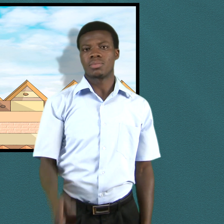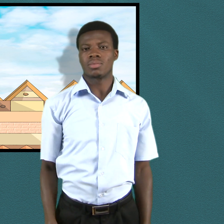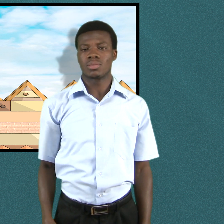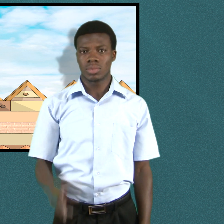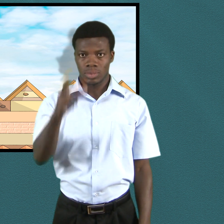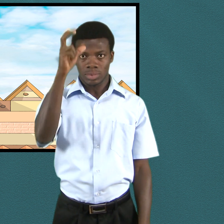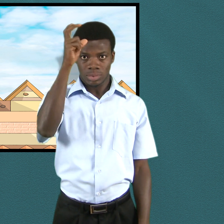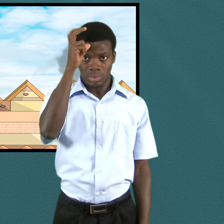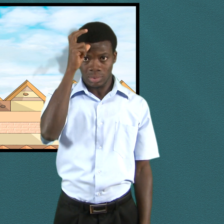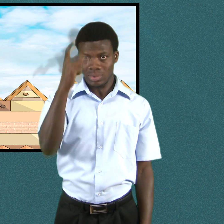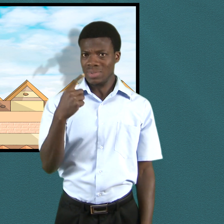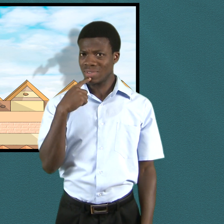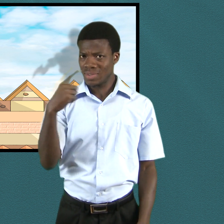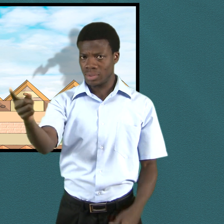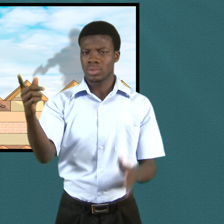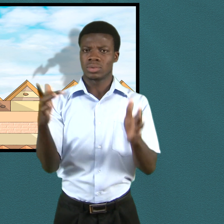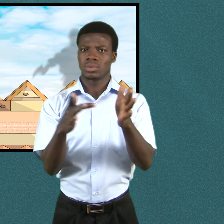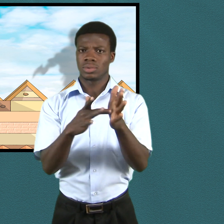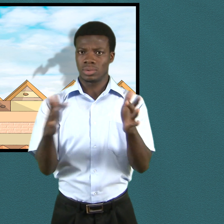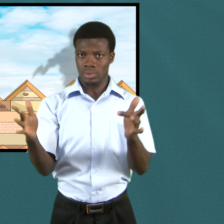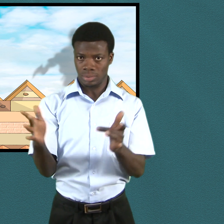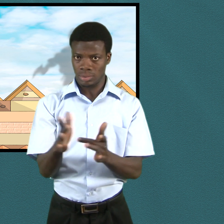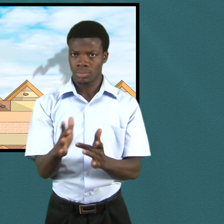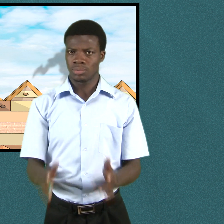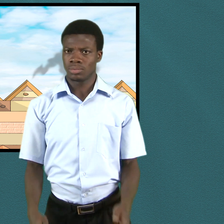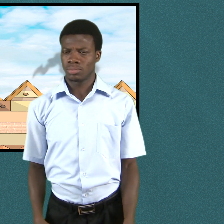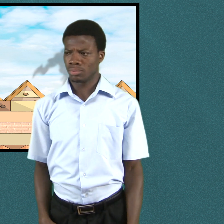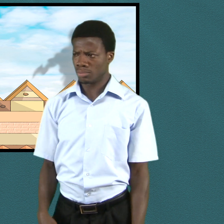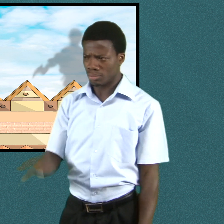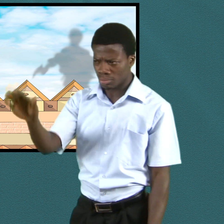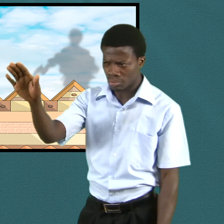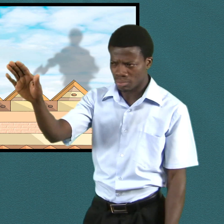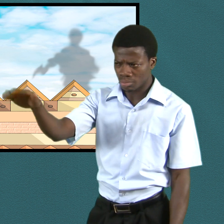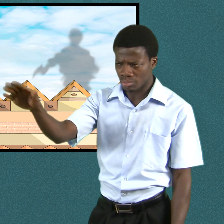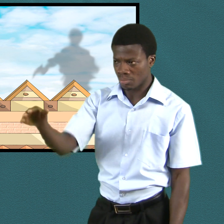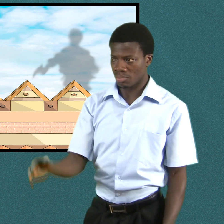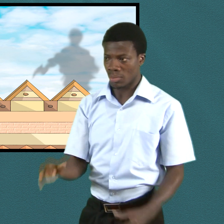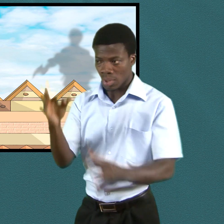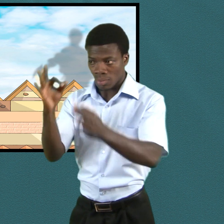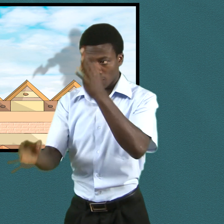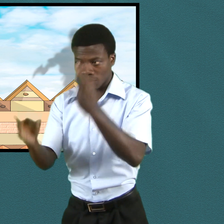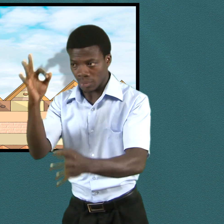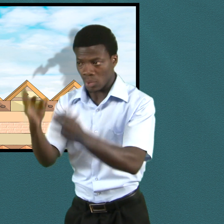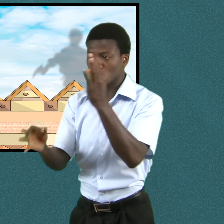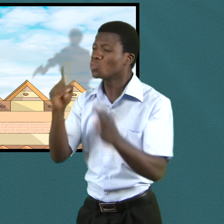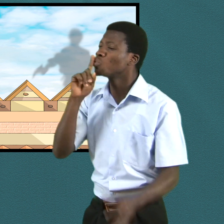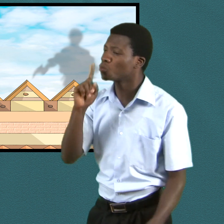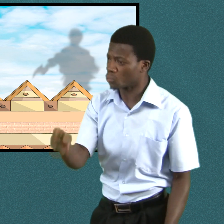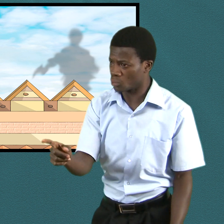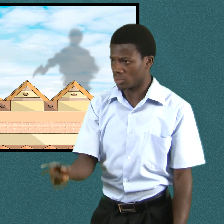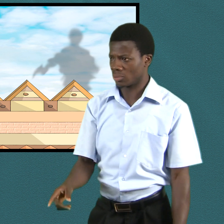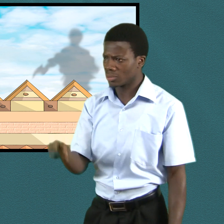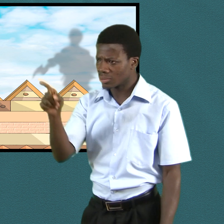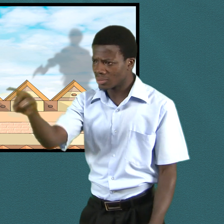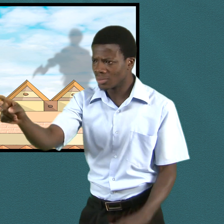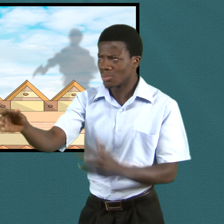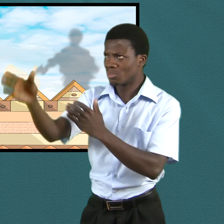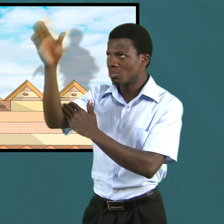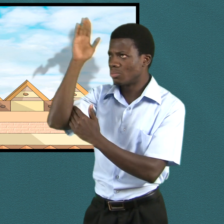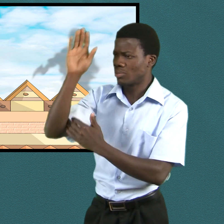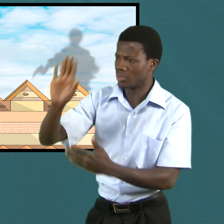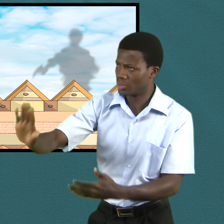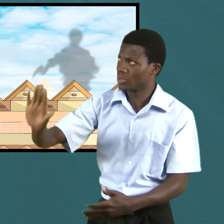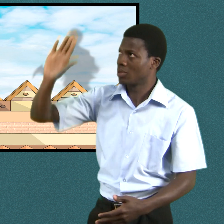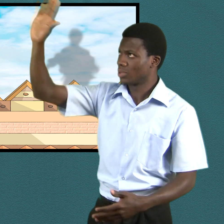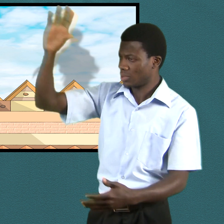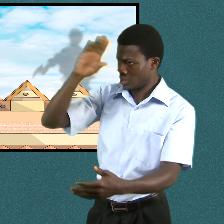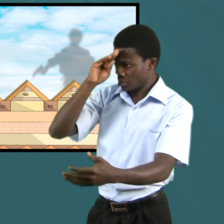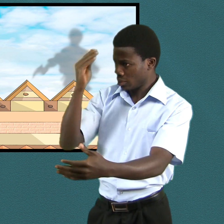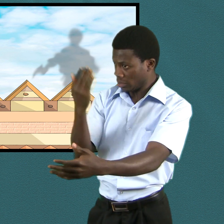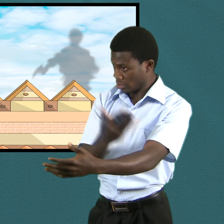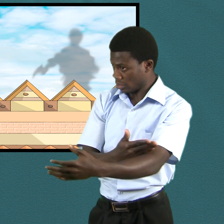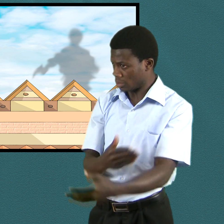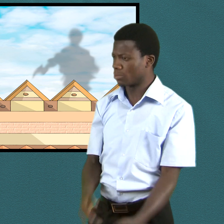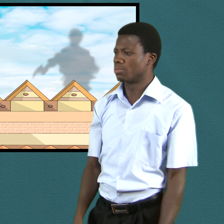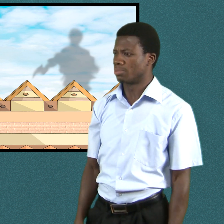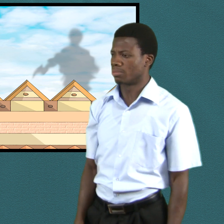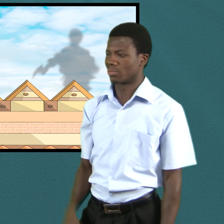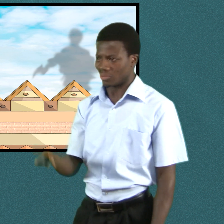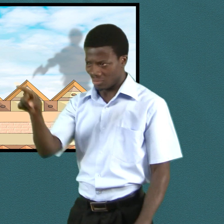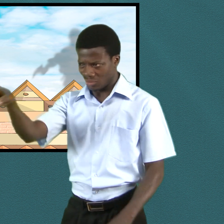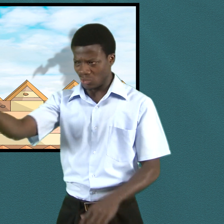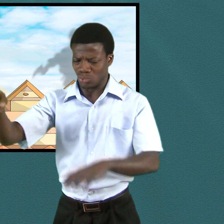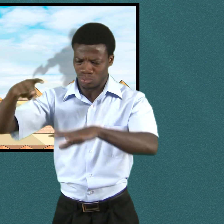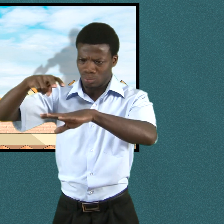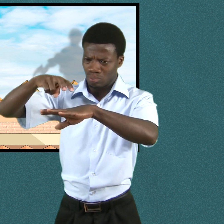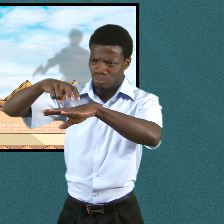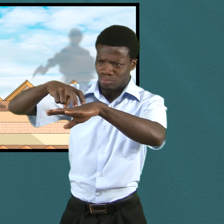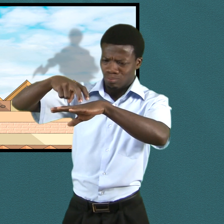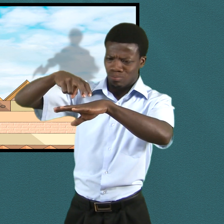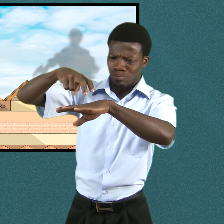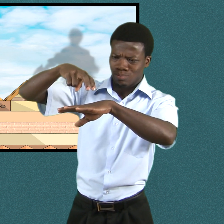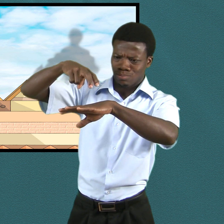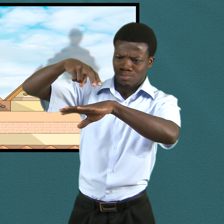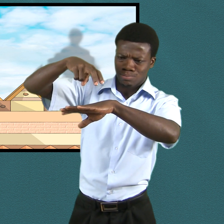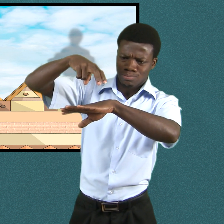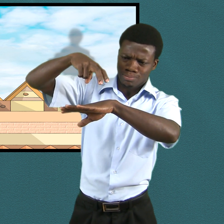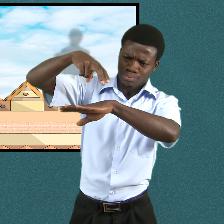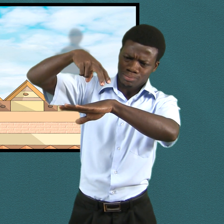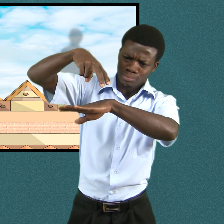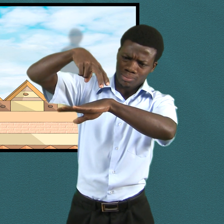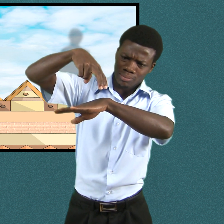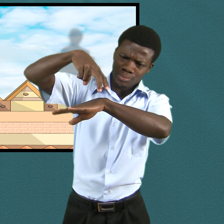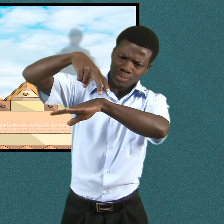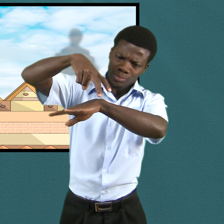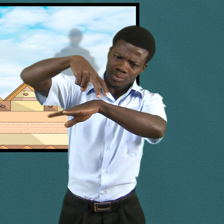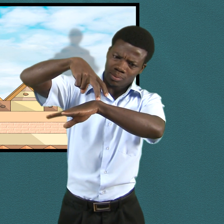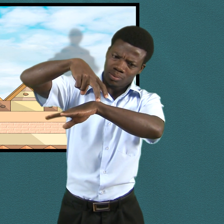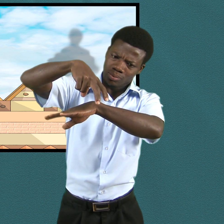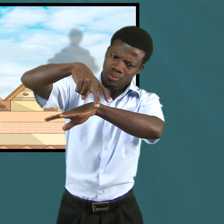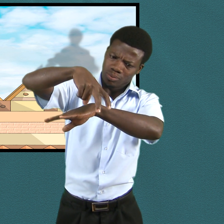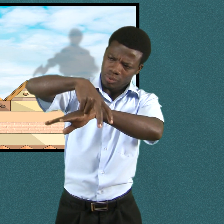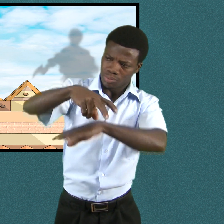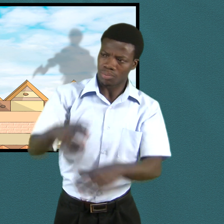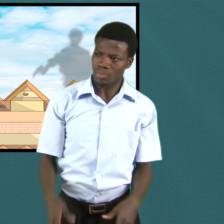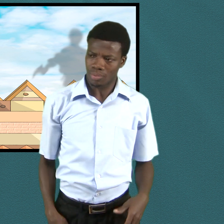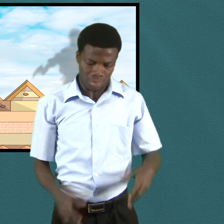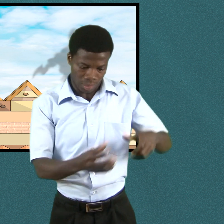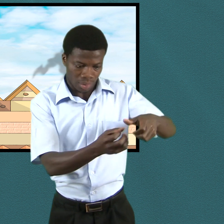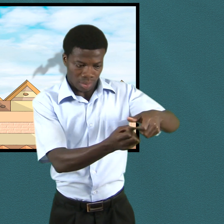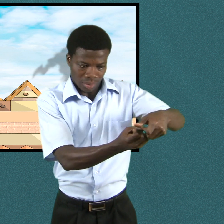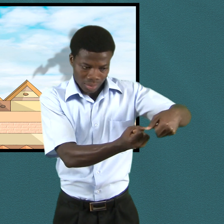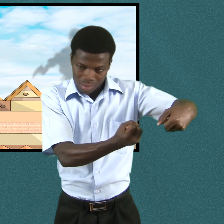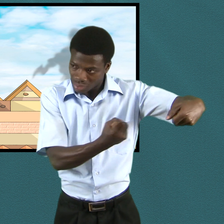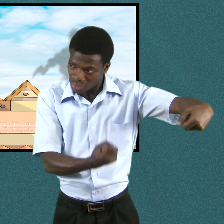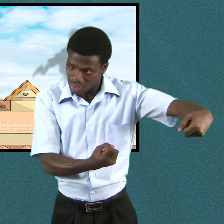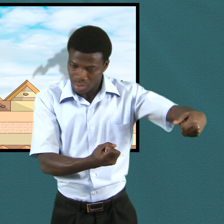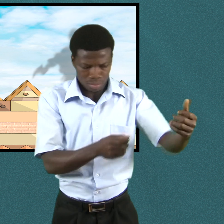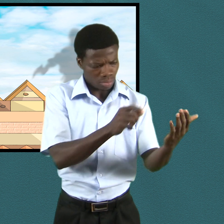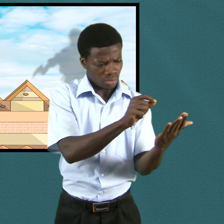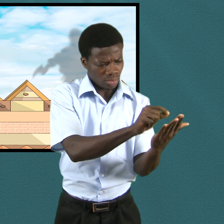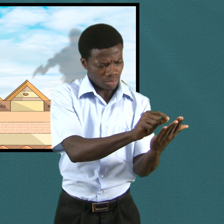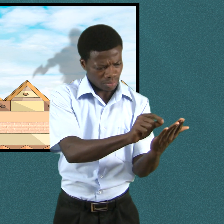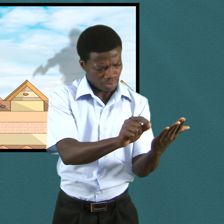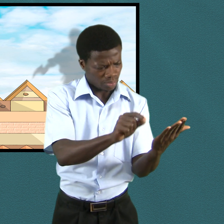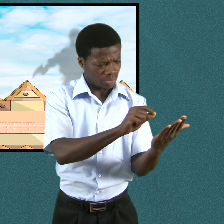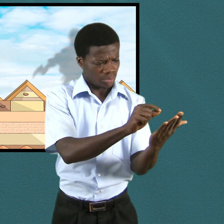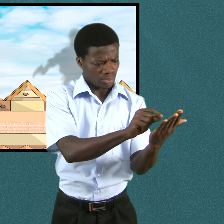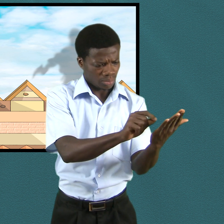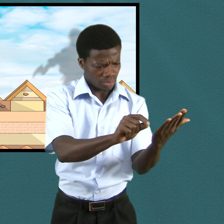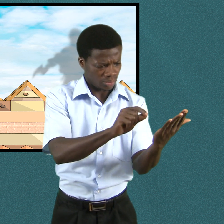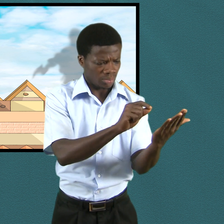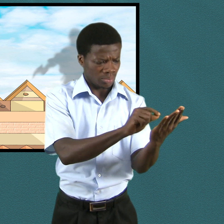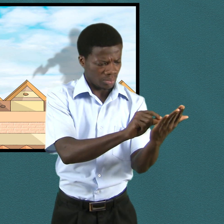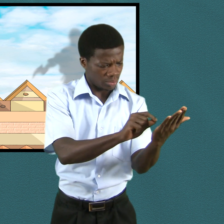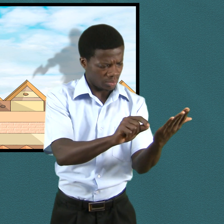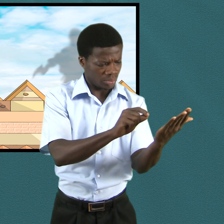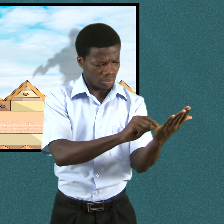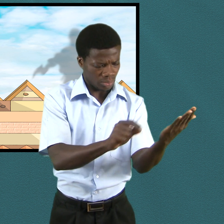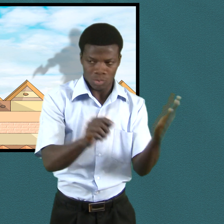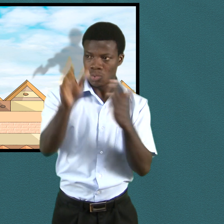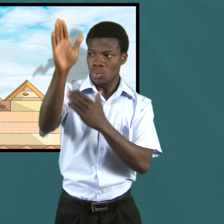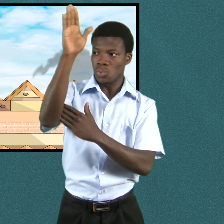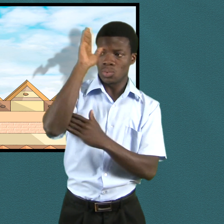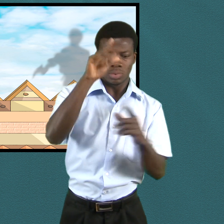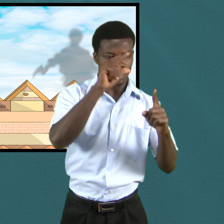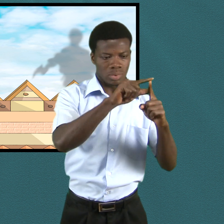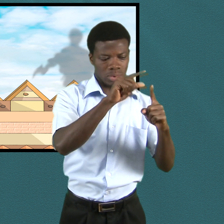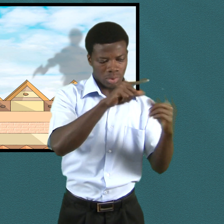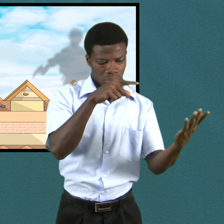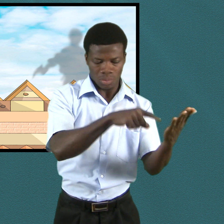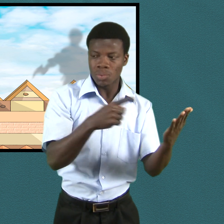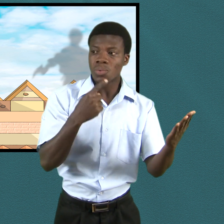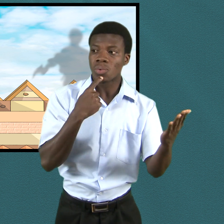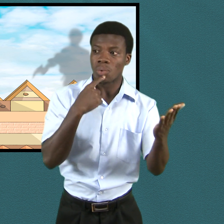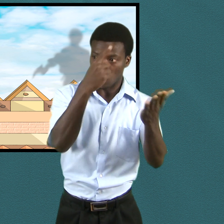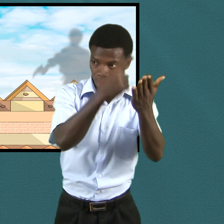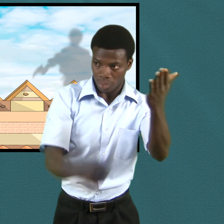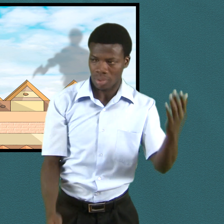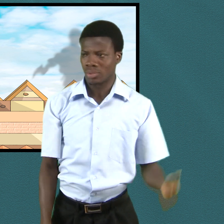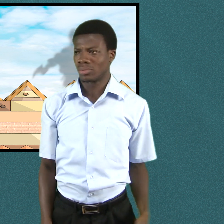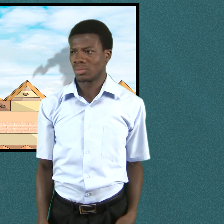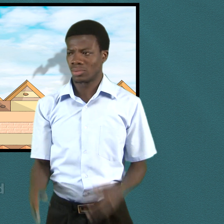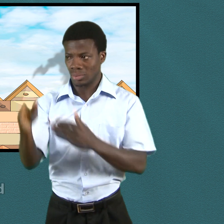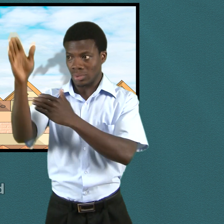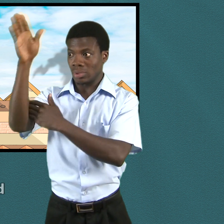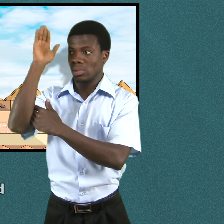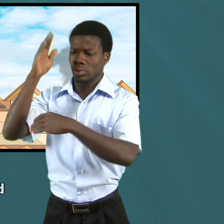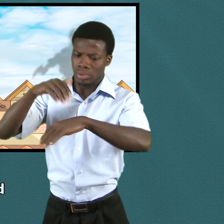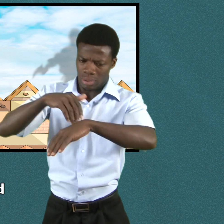“If You are the Son of God,” he said, “throw Yourself down.